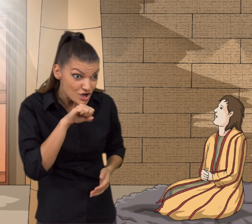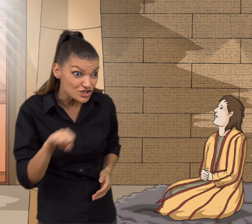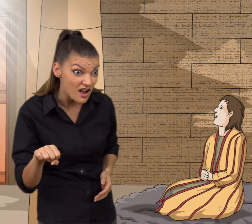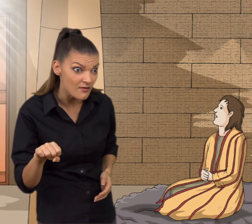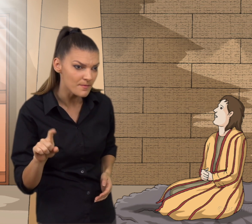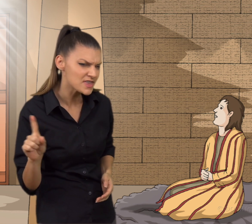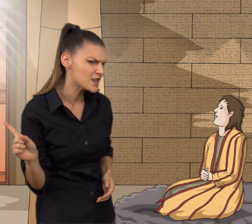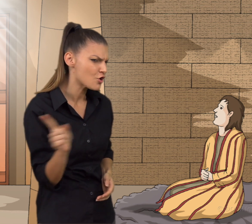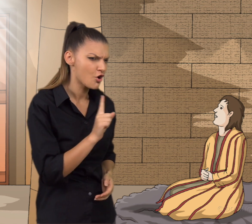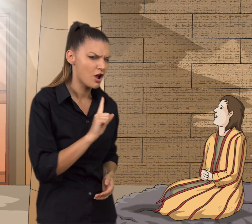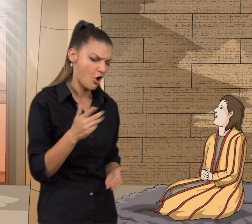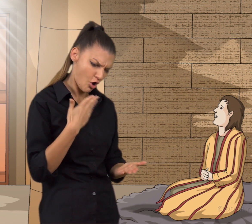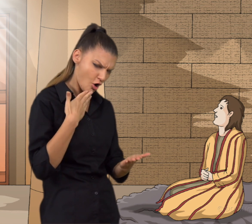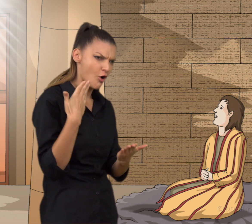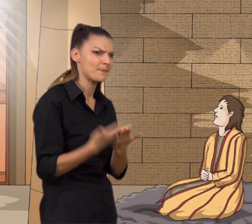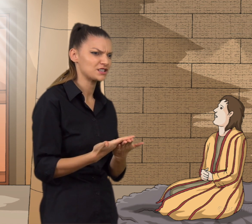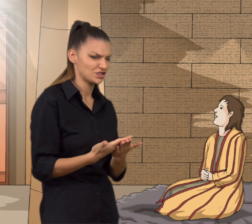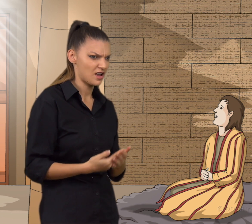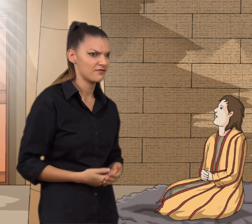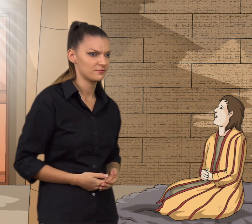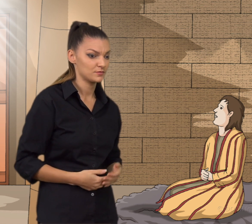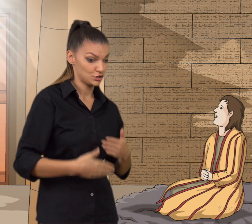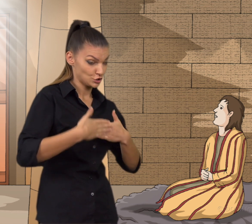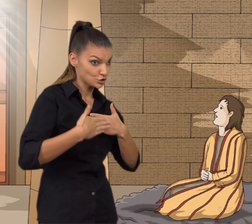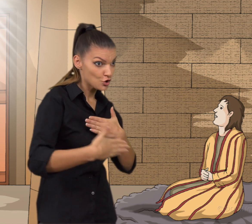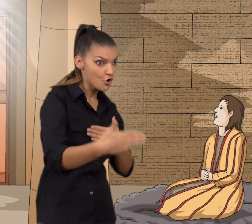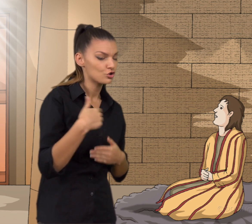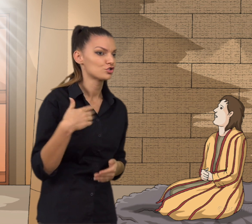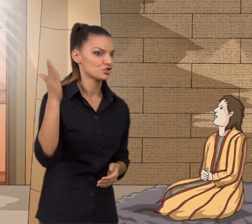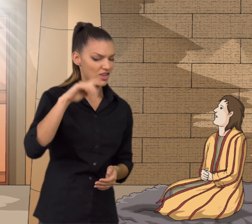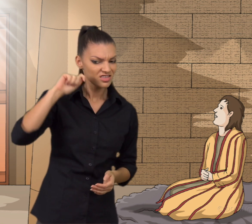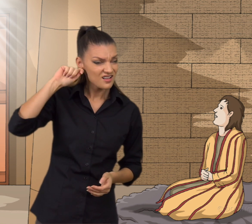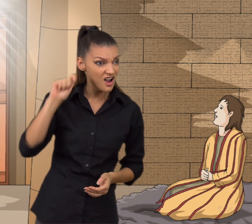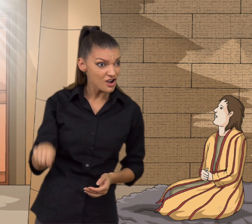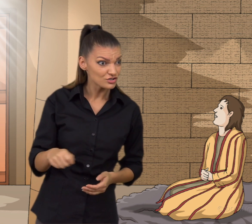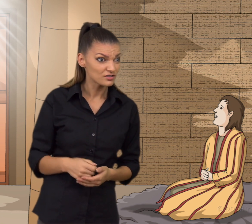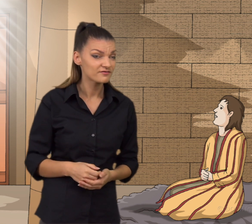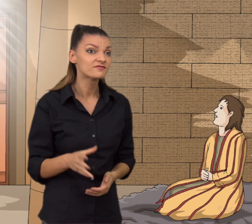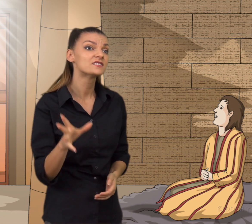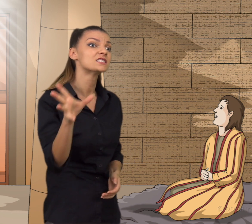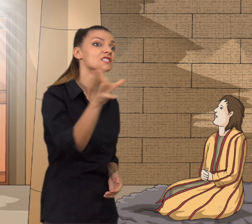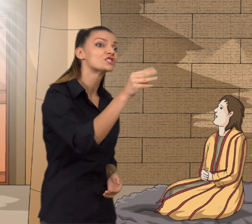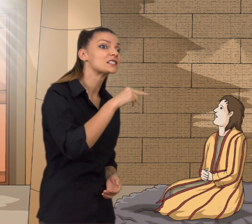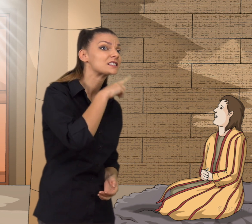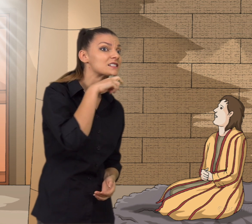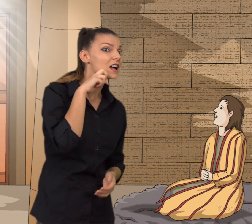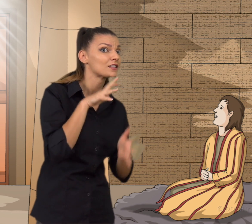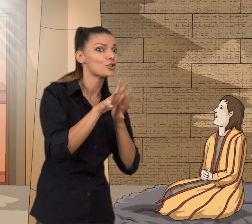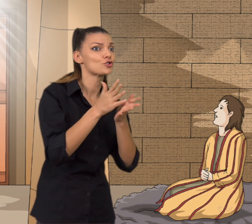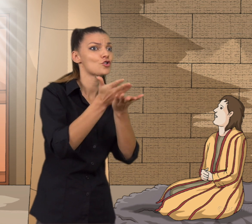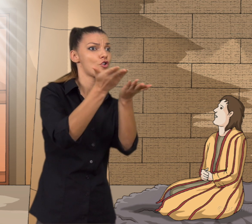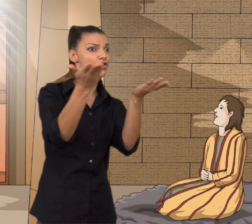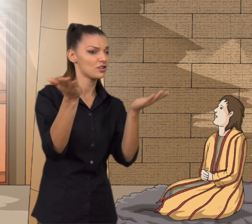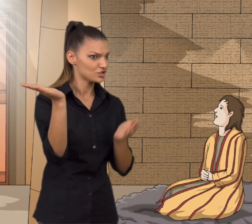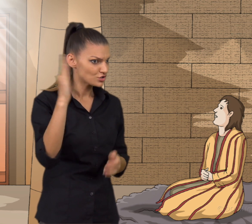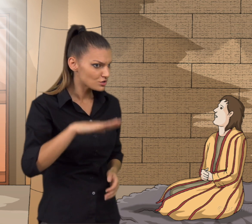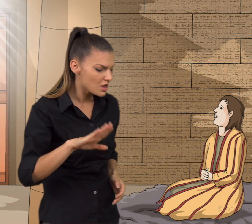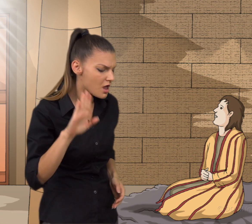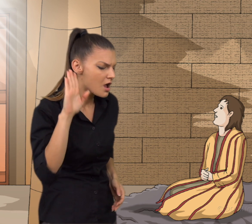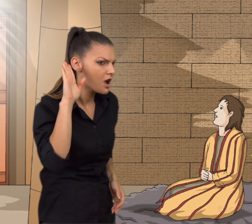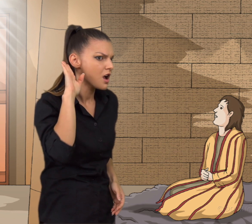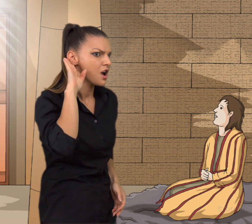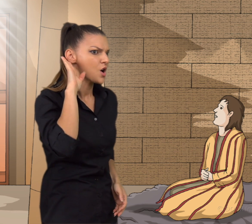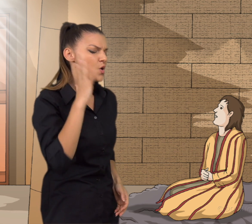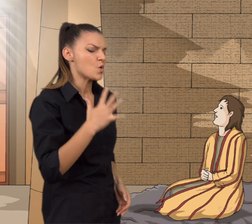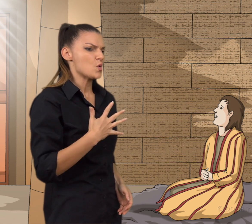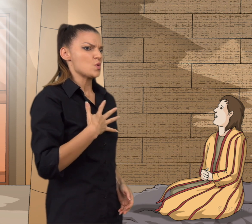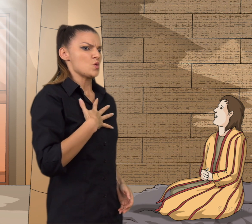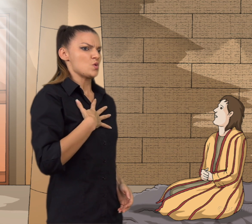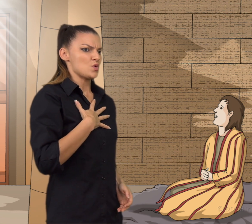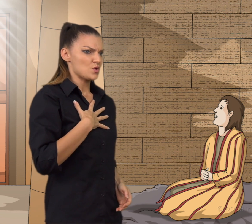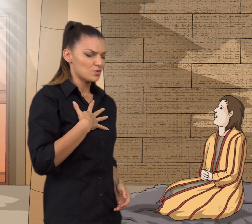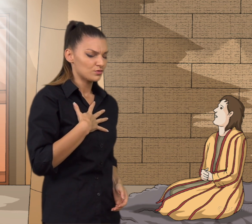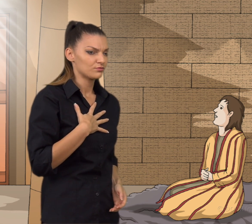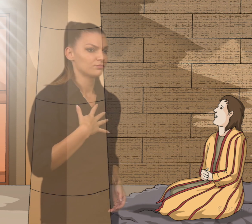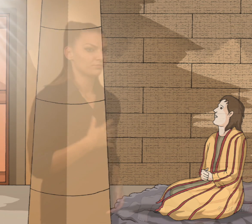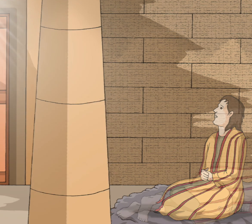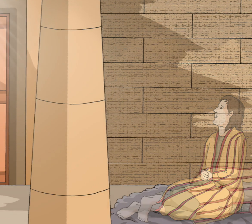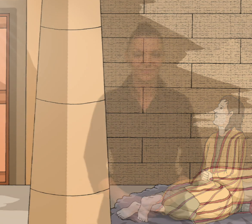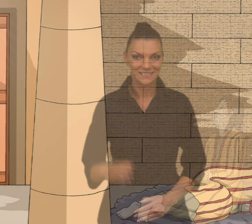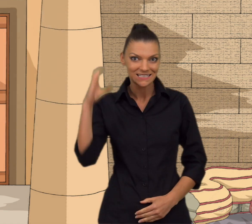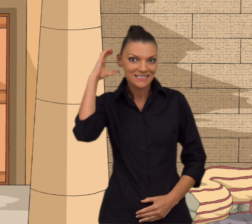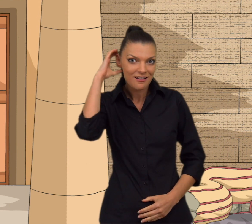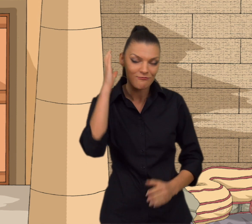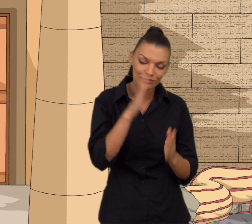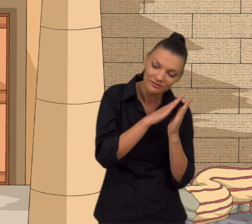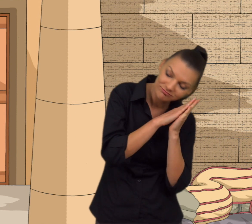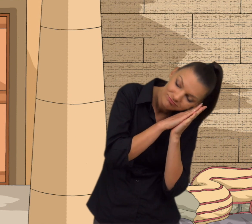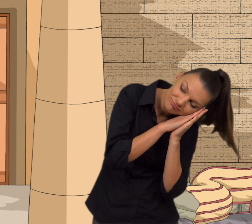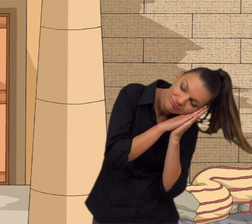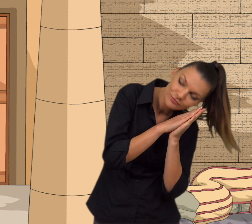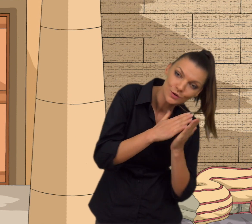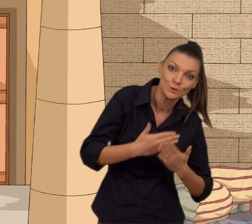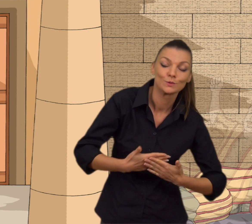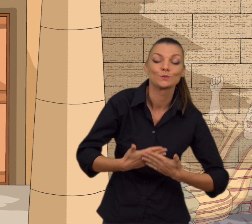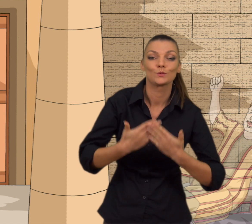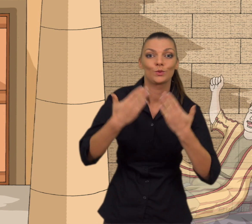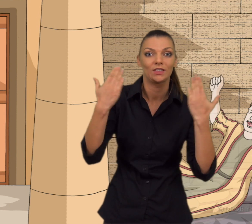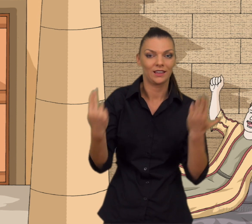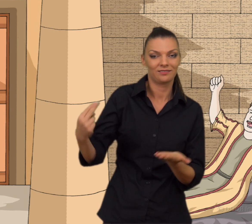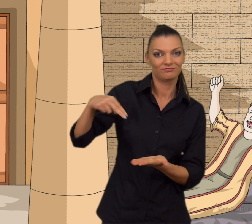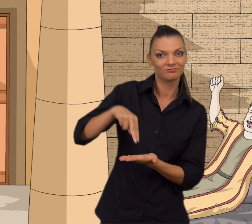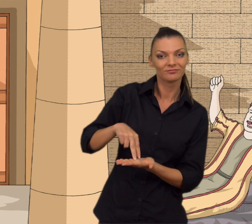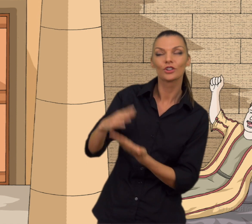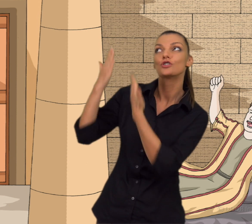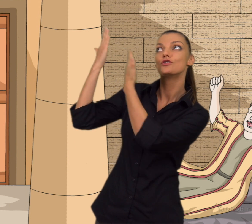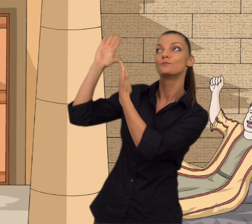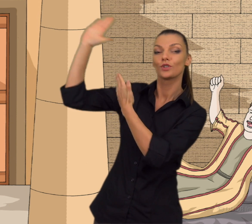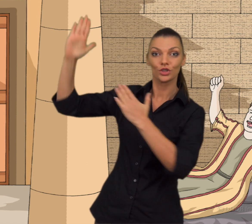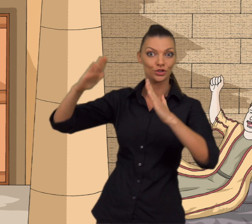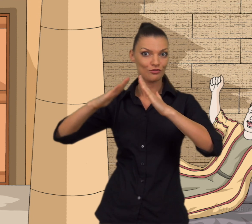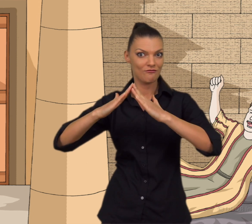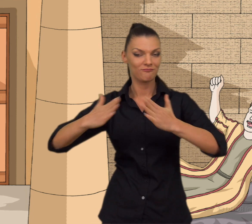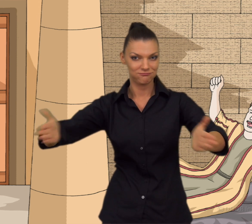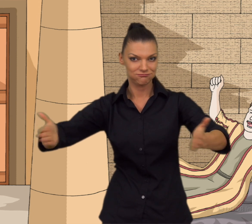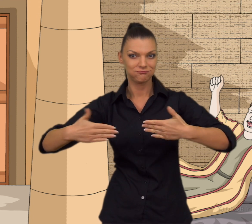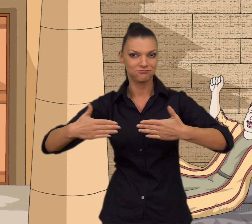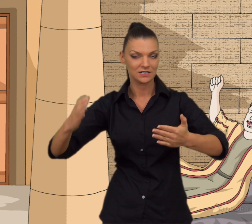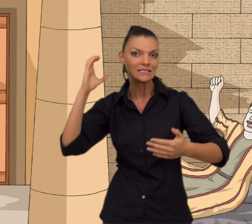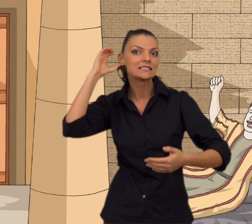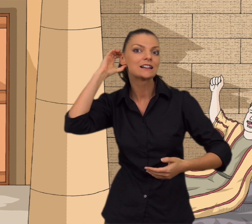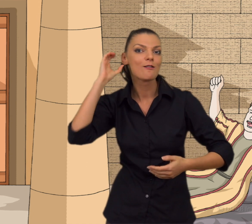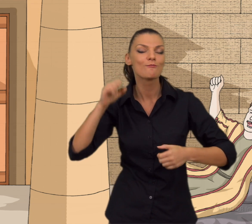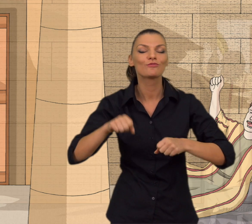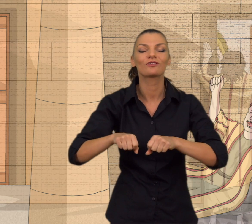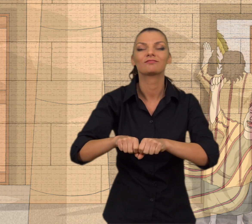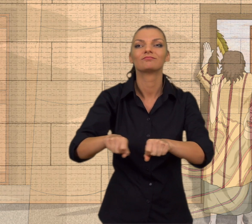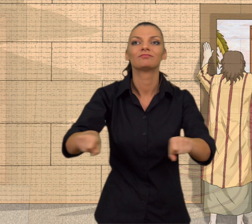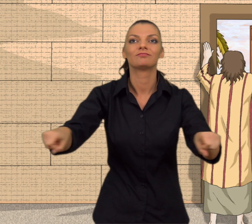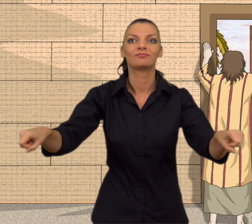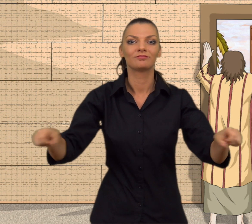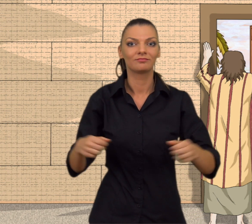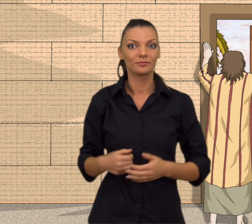Therefore I have sworn to the house of Eli, ‘The iniquity of Eli’s house shall never be atoned for by sacrifice or offering.’” Samuel lay down until the morning;